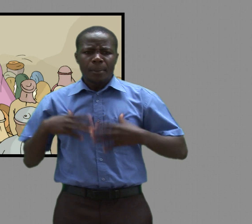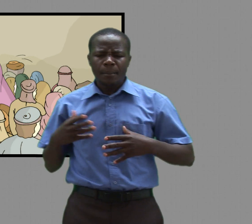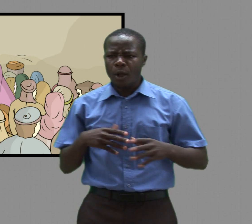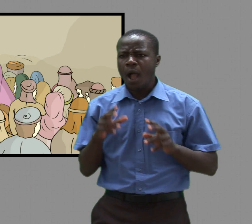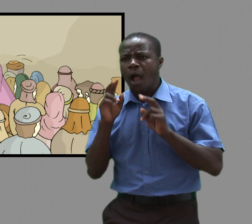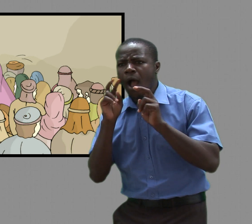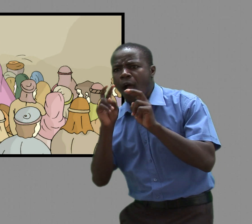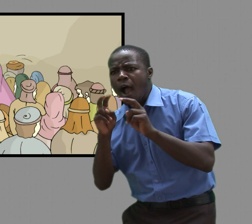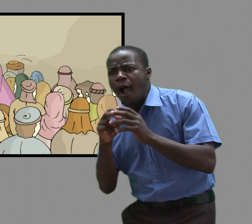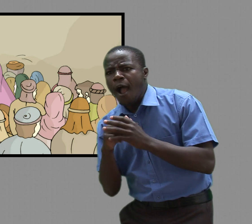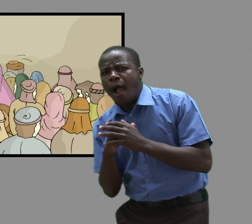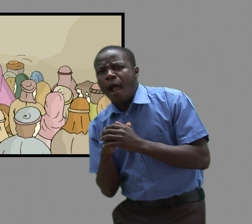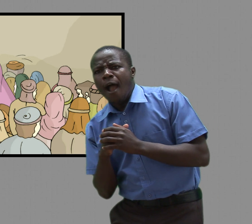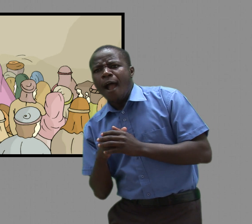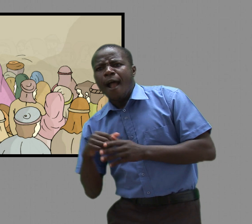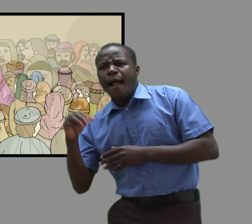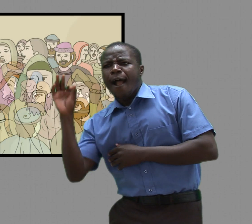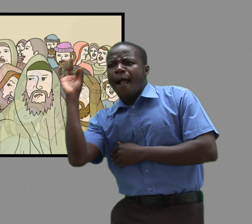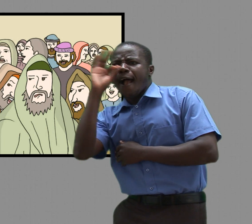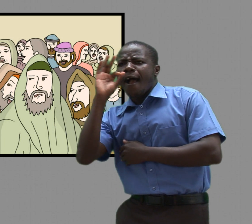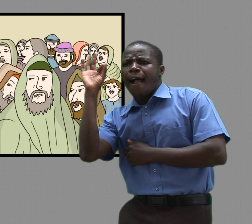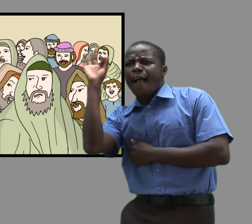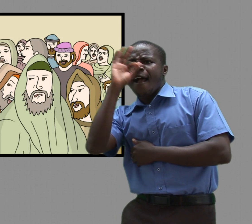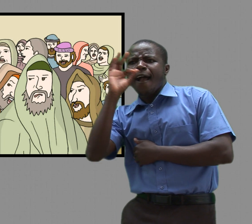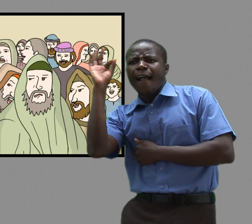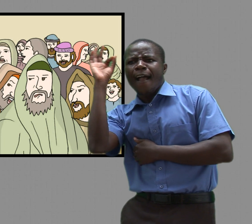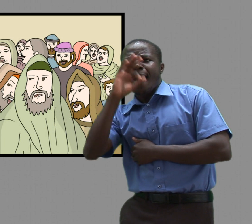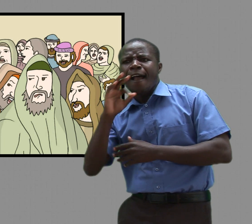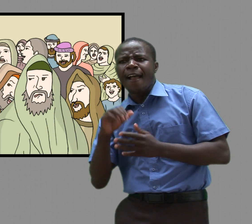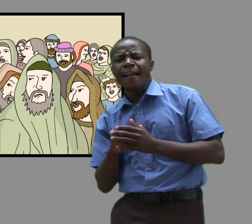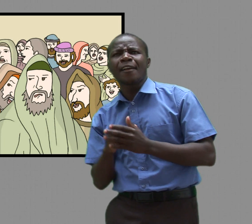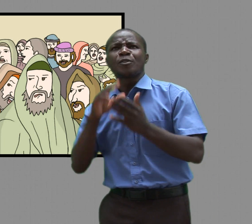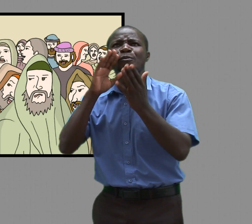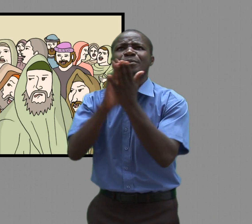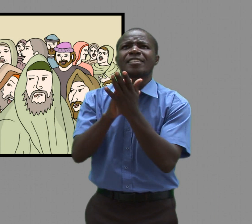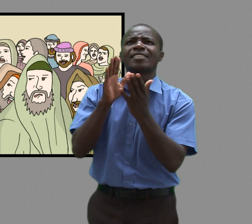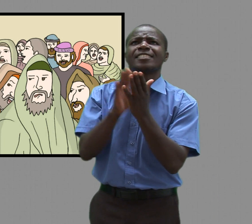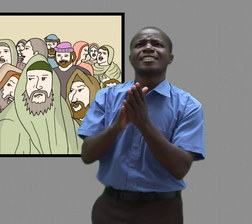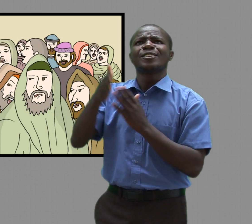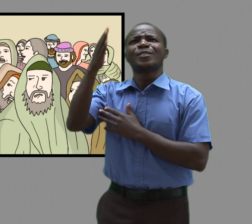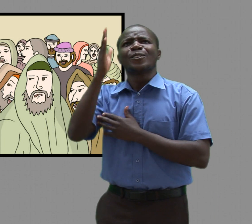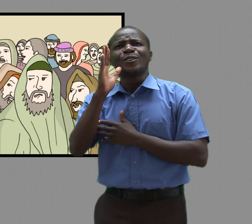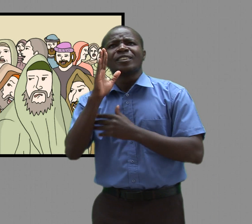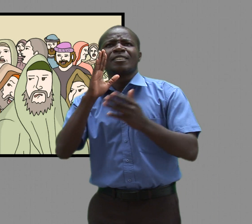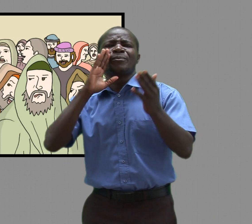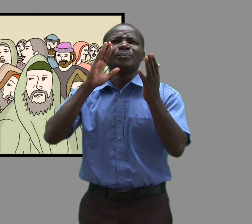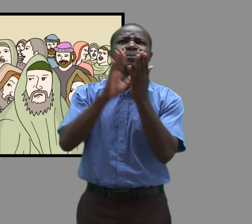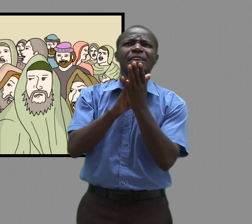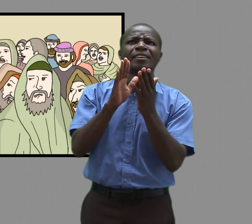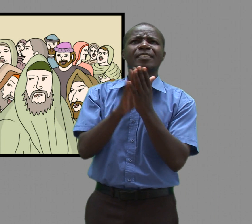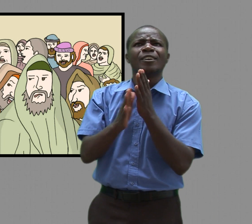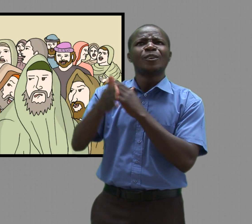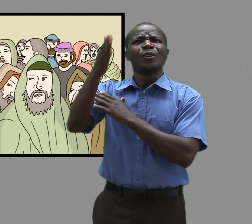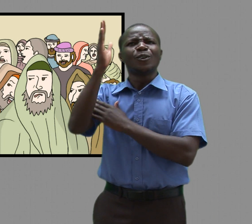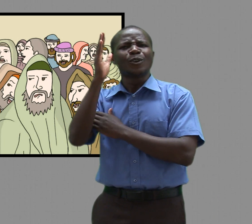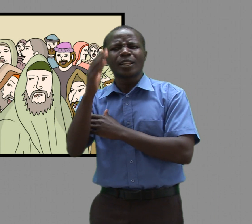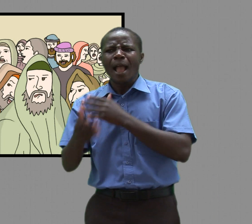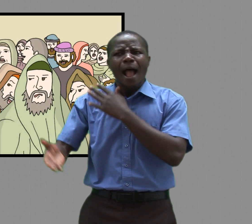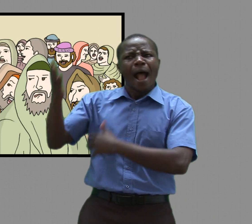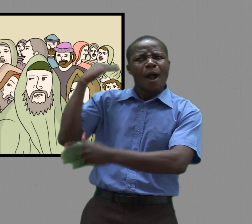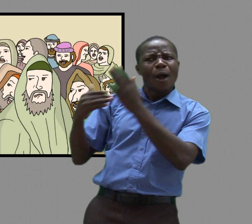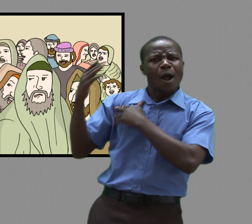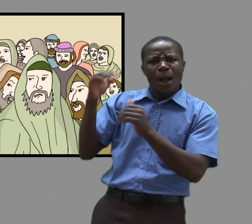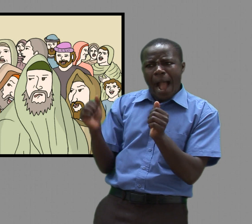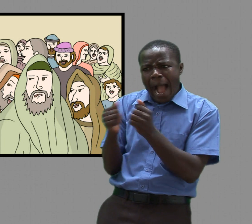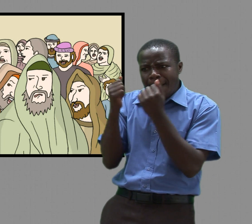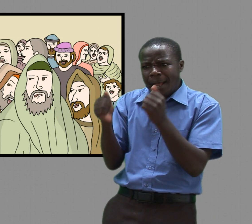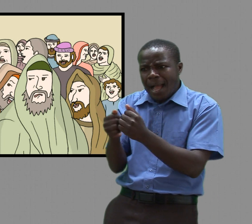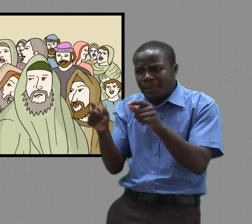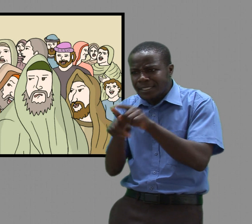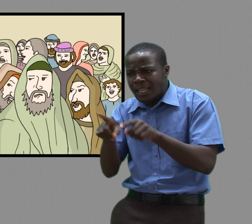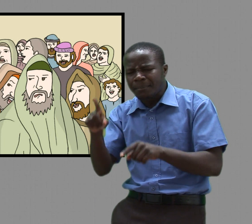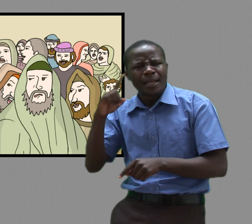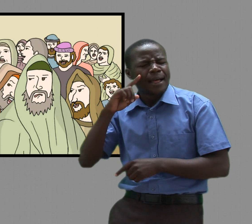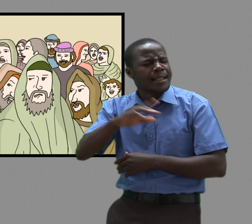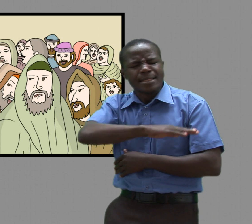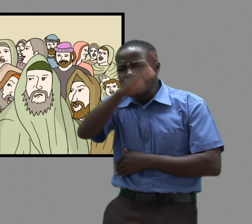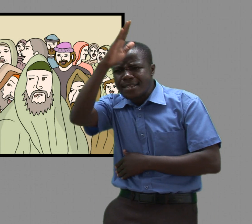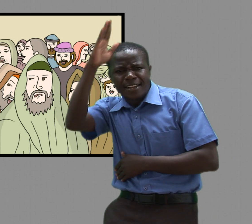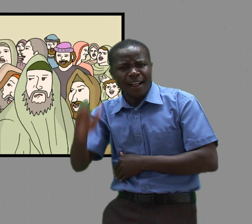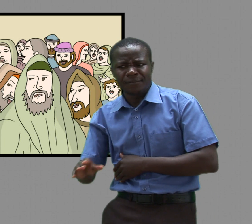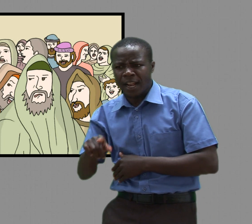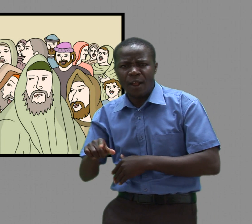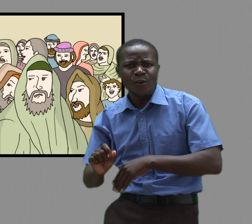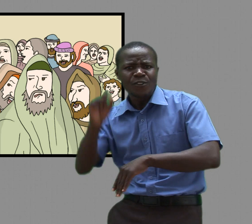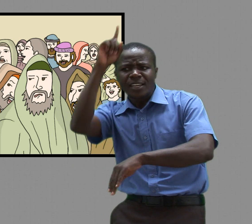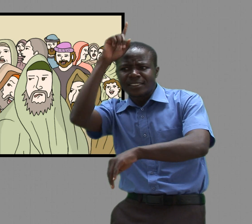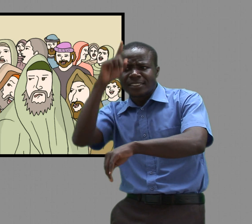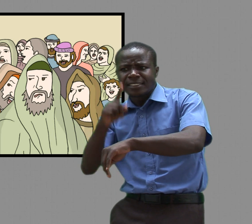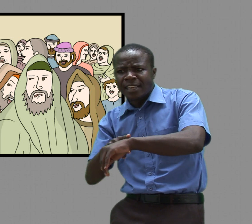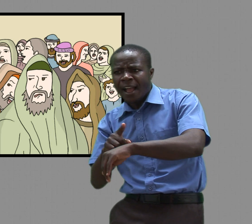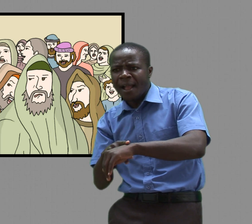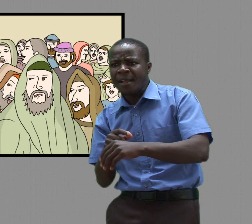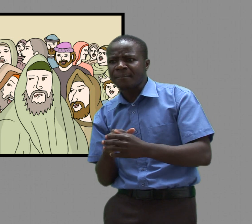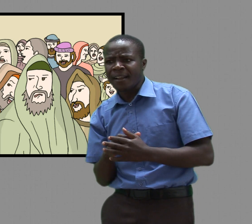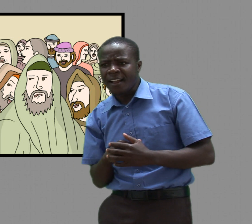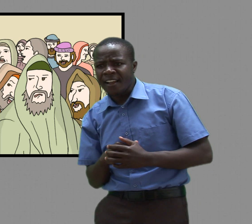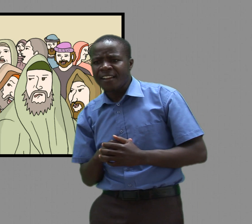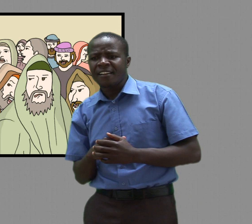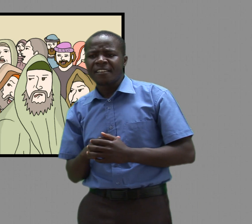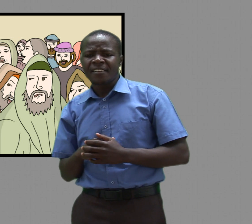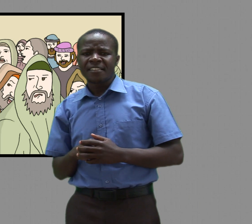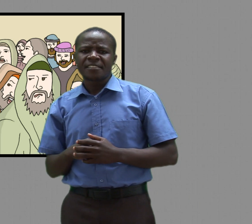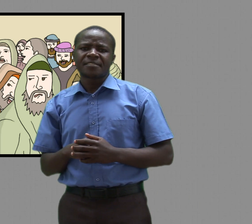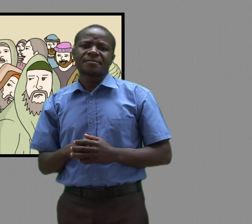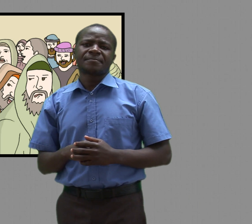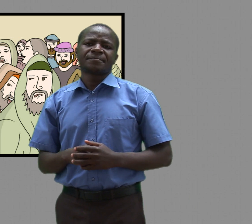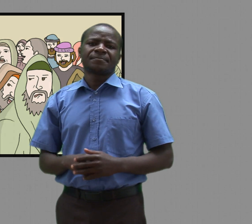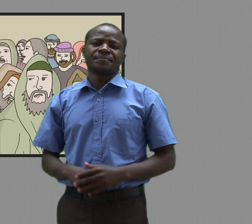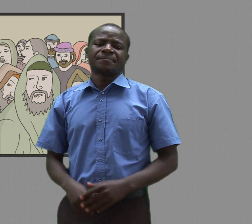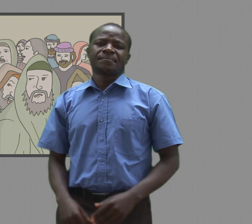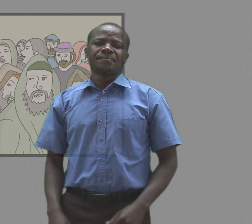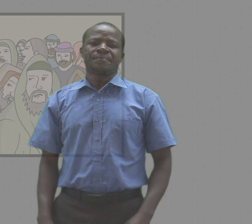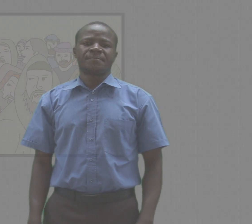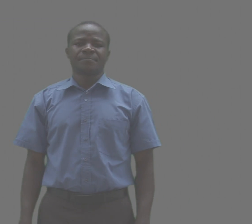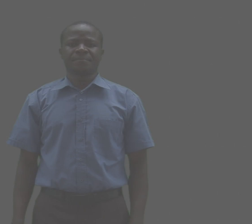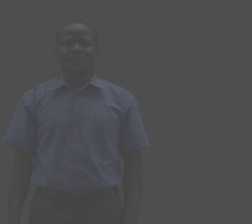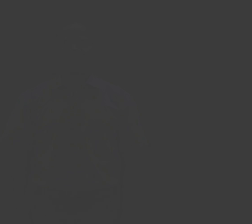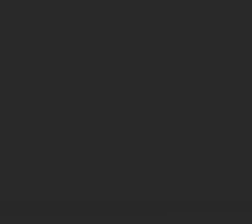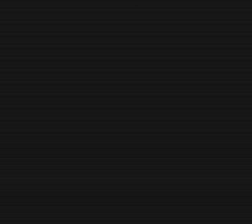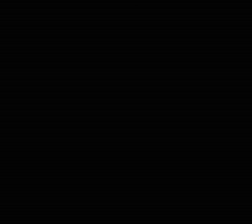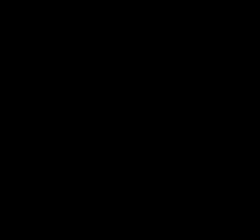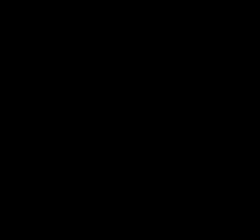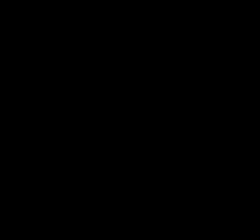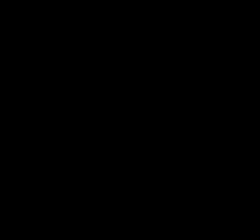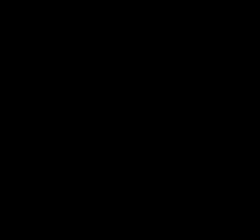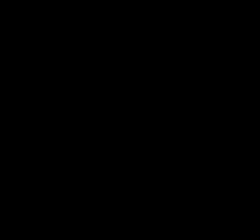As a result, they were all astounded and glorified God, saying, “We have never seen anything like this!”